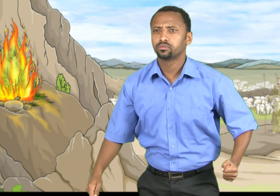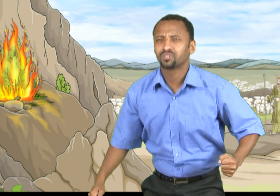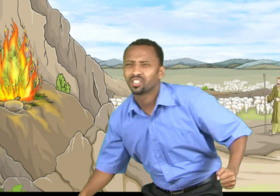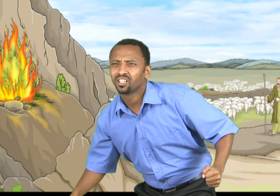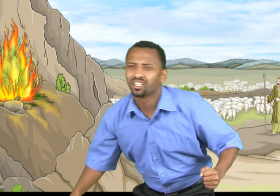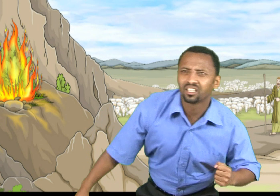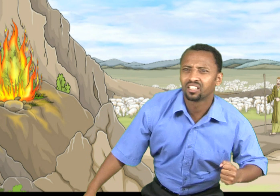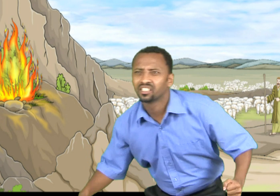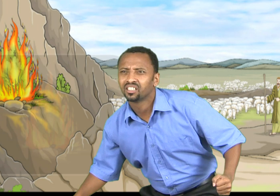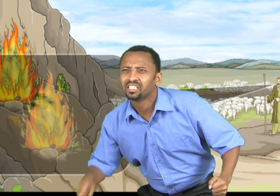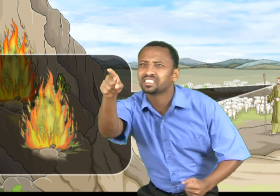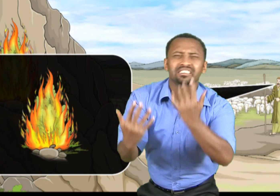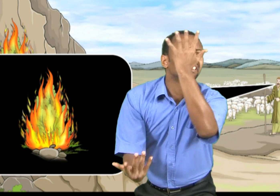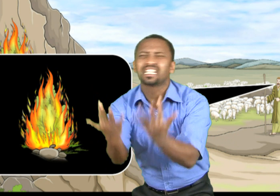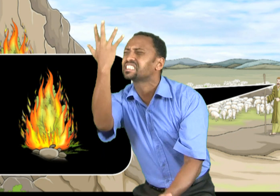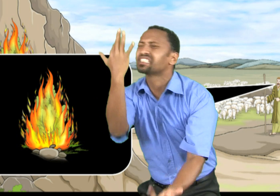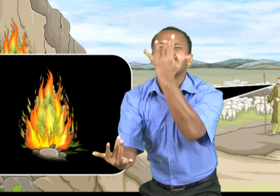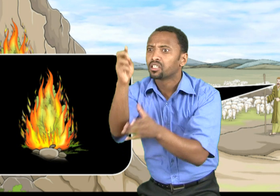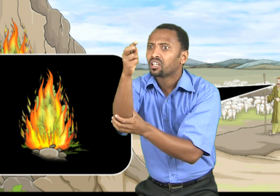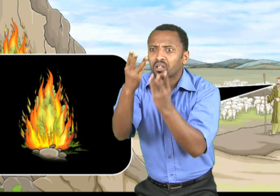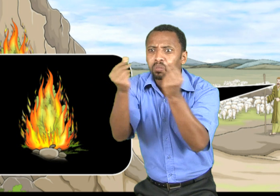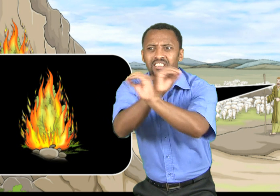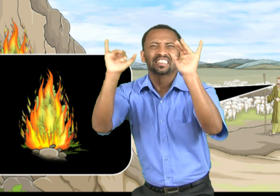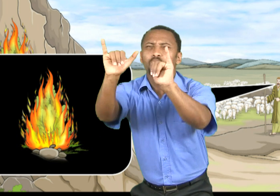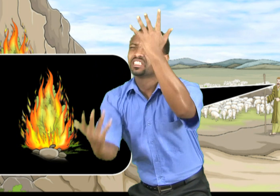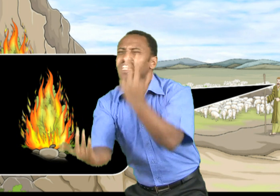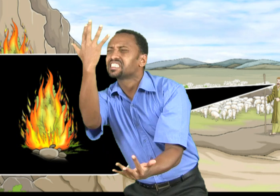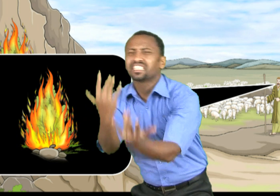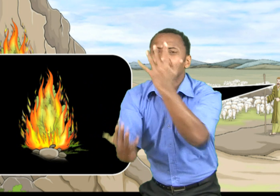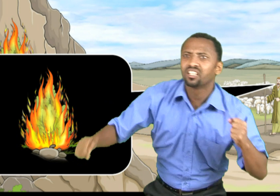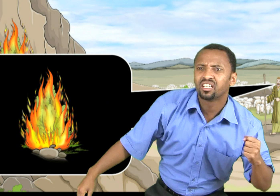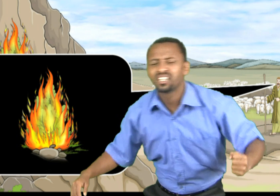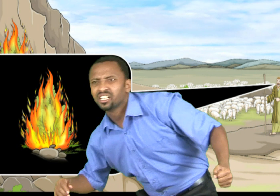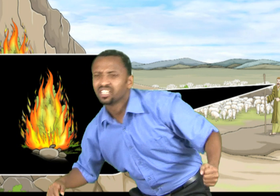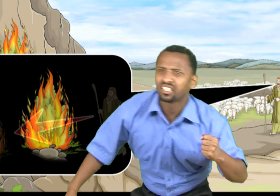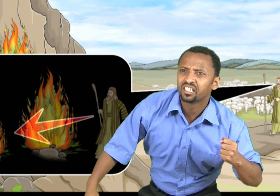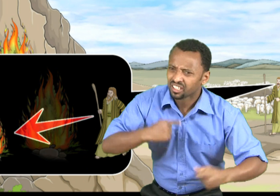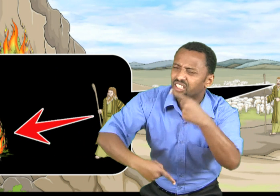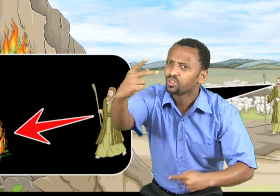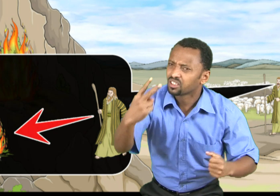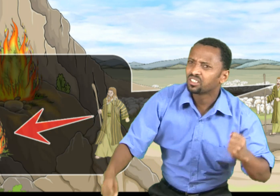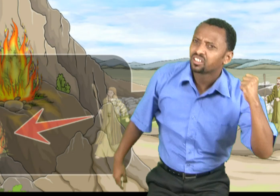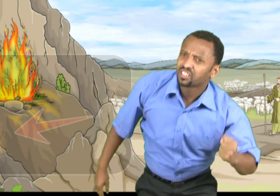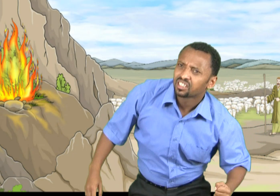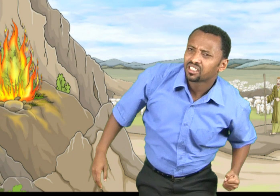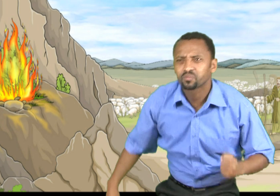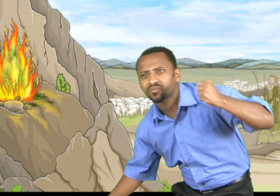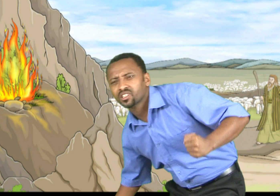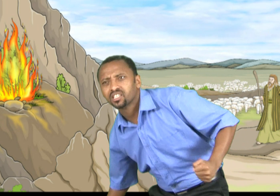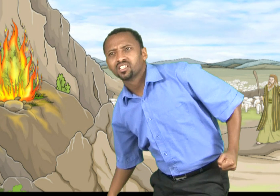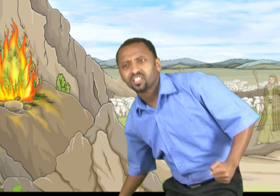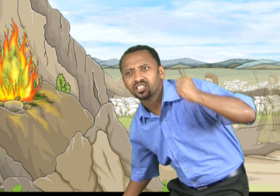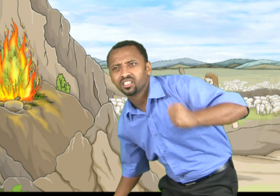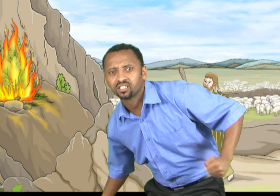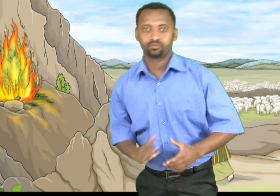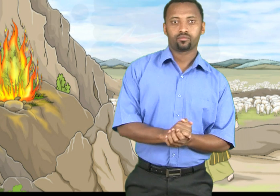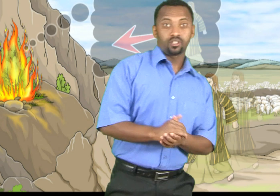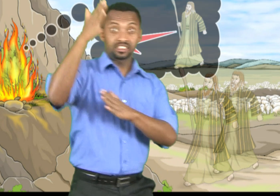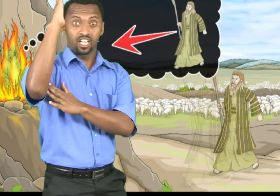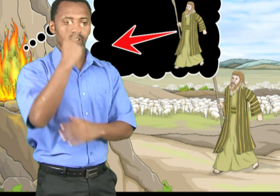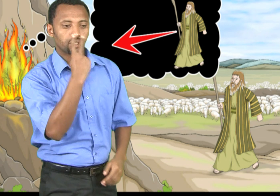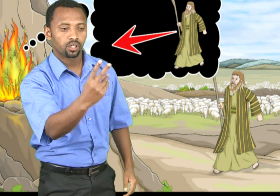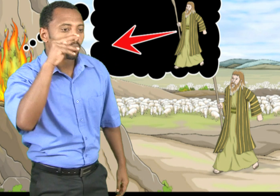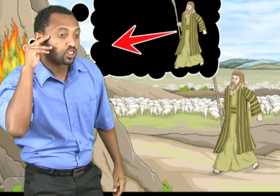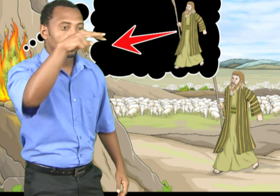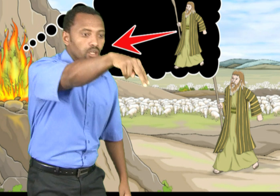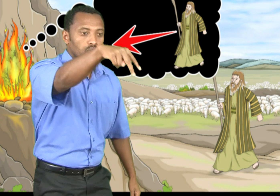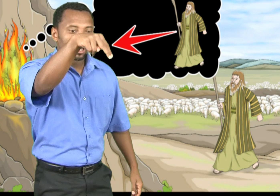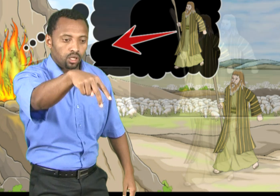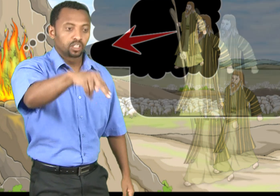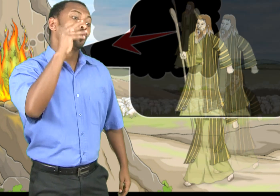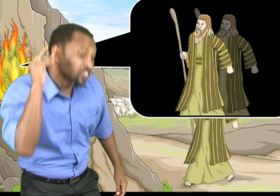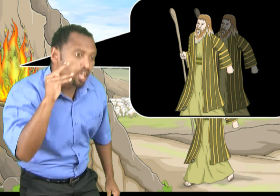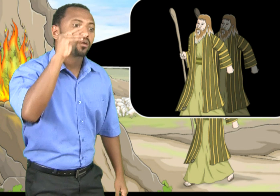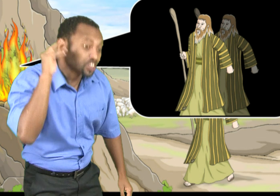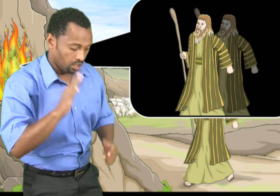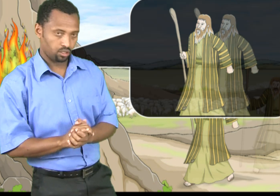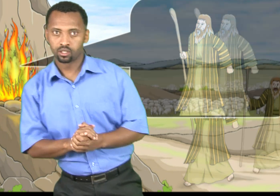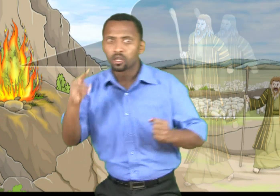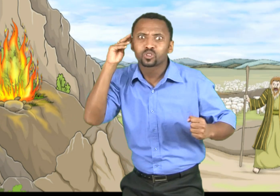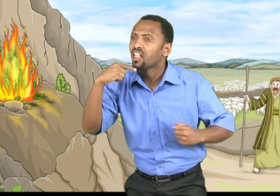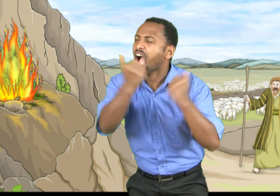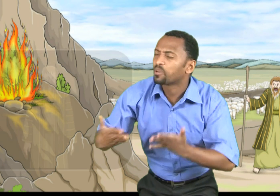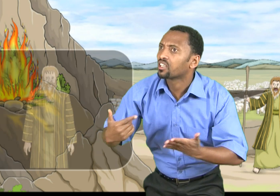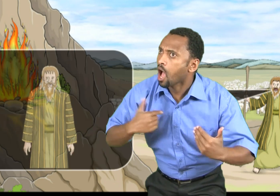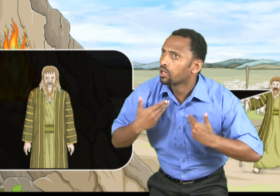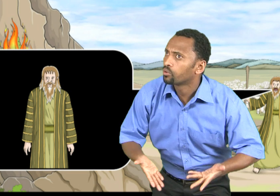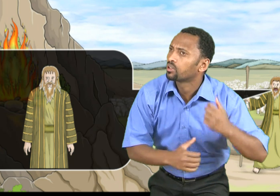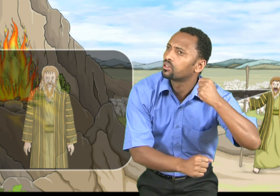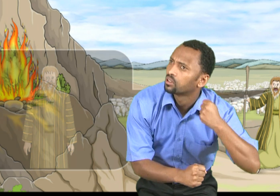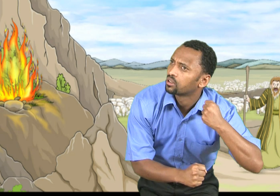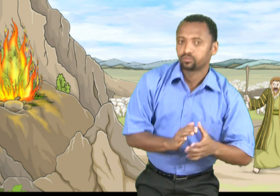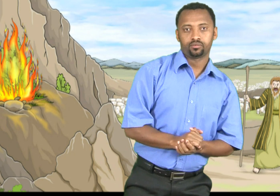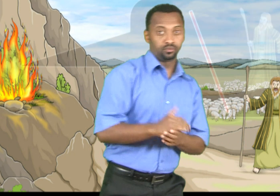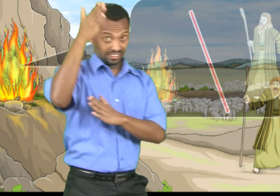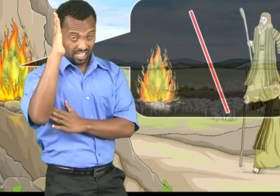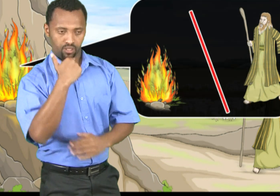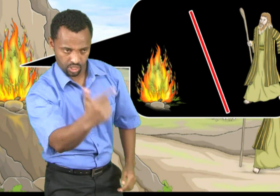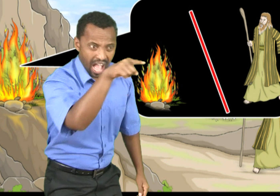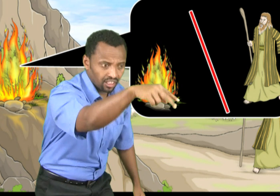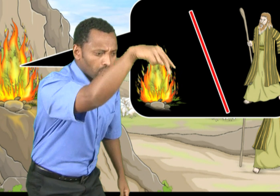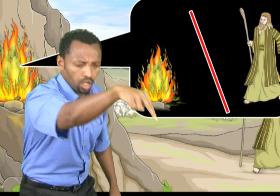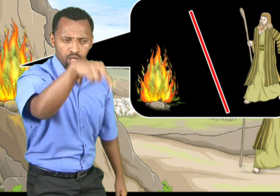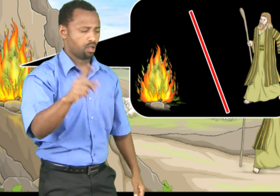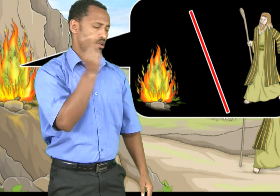Moses saw the bush ablaze with fire, but it was not consumed. So Moses thought, “I must go over and see this marvelous sight. Why is the bush not burning up?” When the LORD saw that he had gone over to look, God called out to him from within the bush, “Moses, Moses!” “Here I am,” he answered.